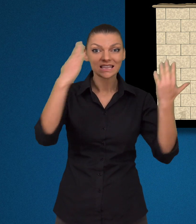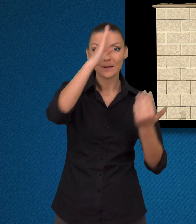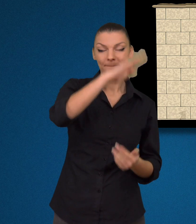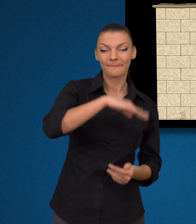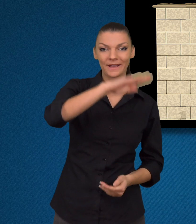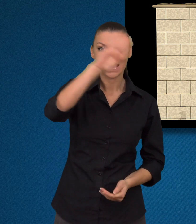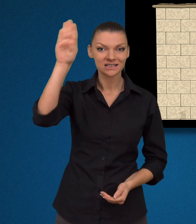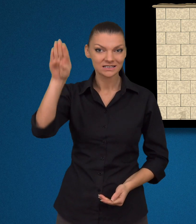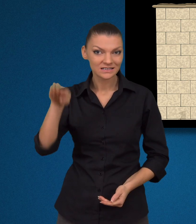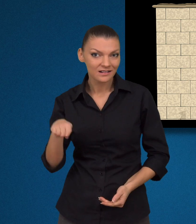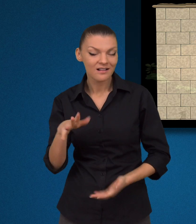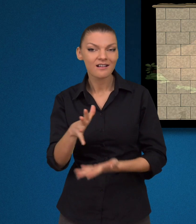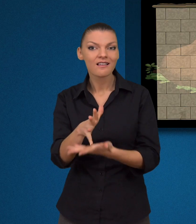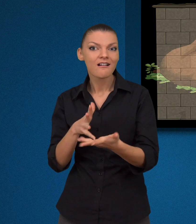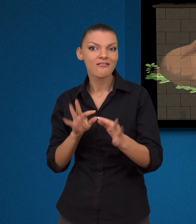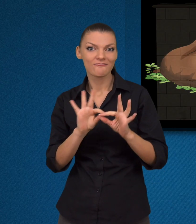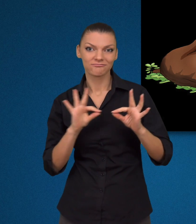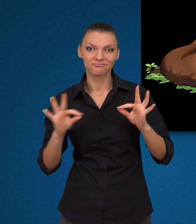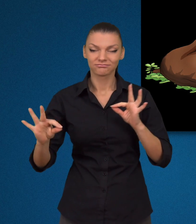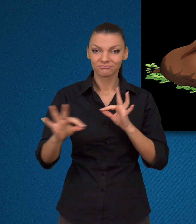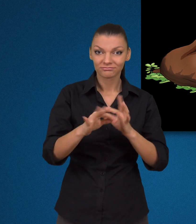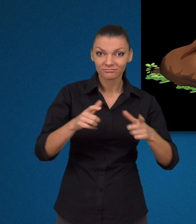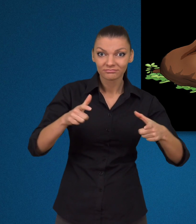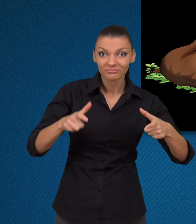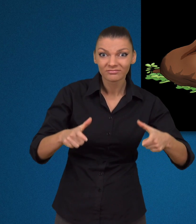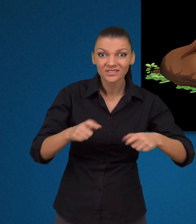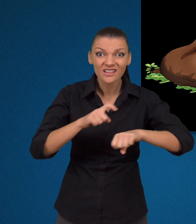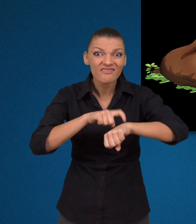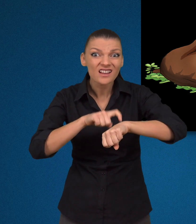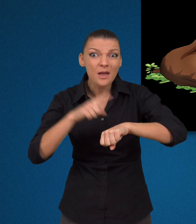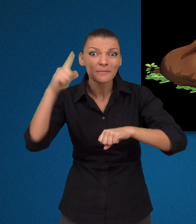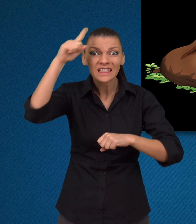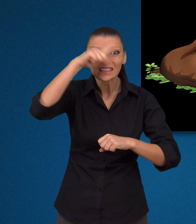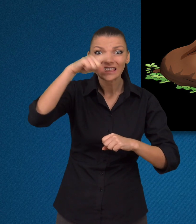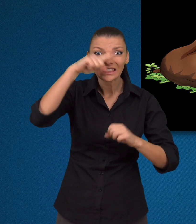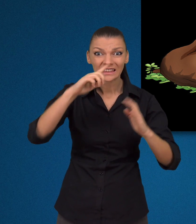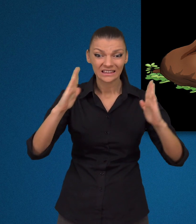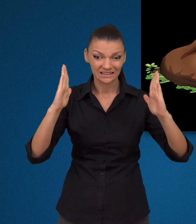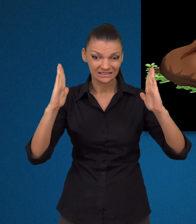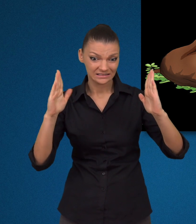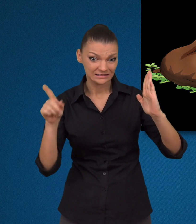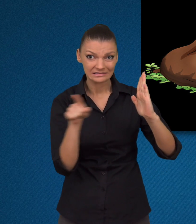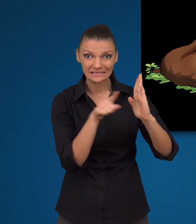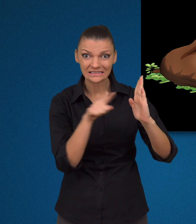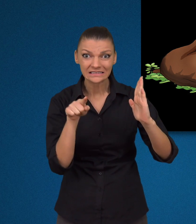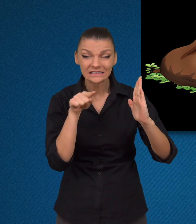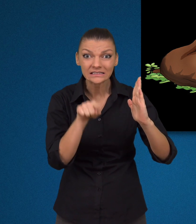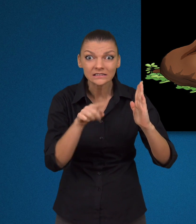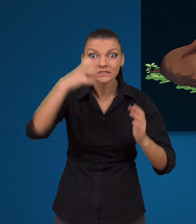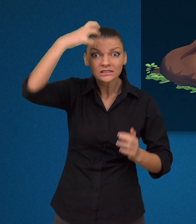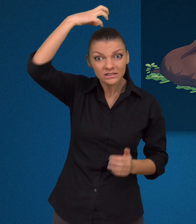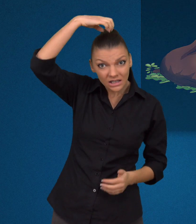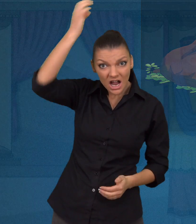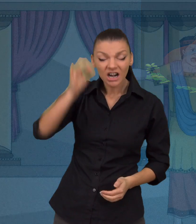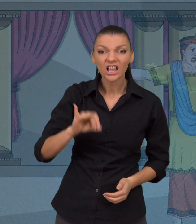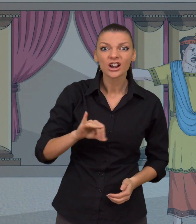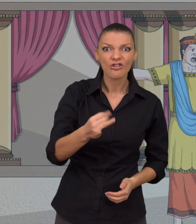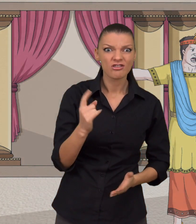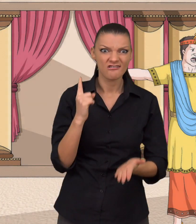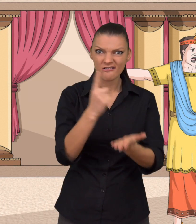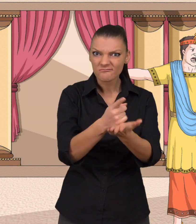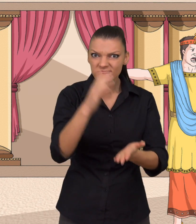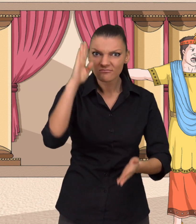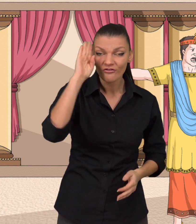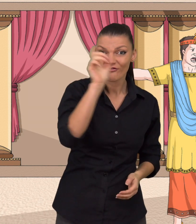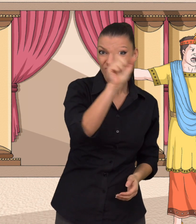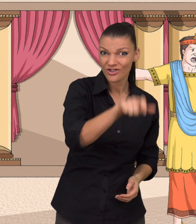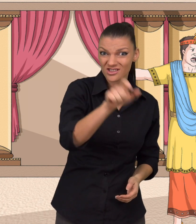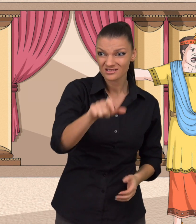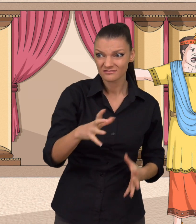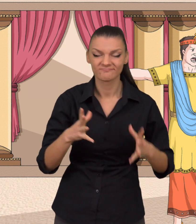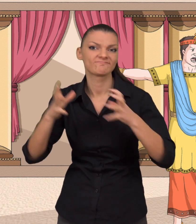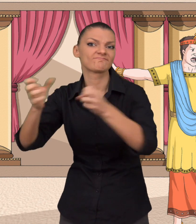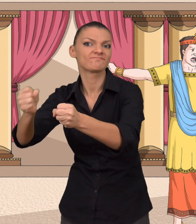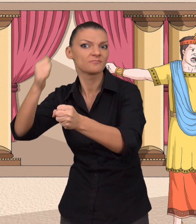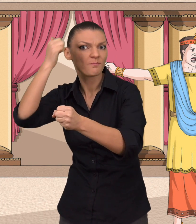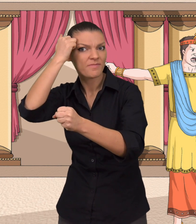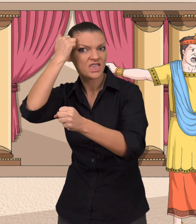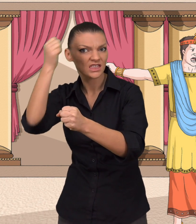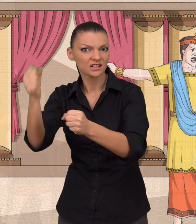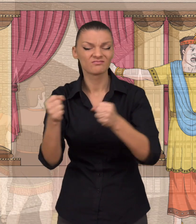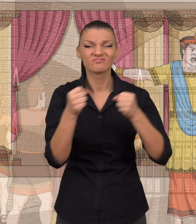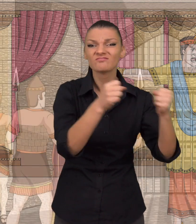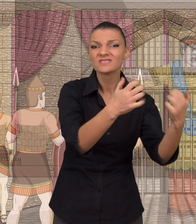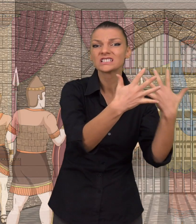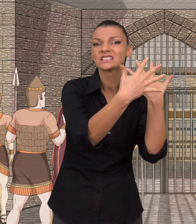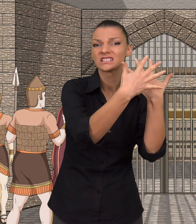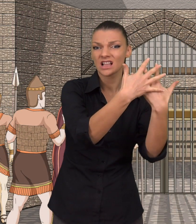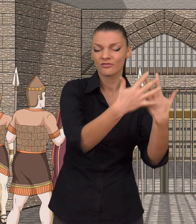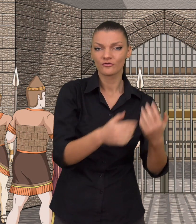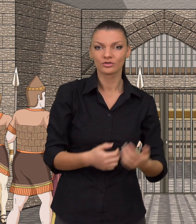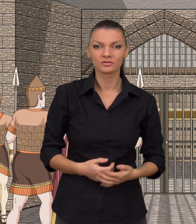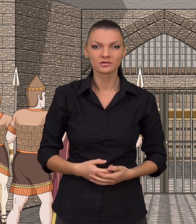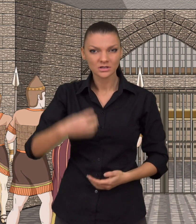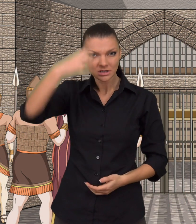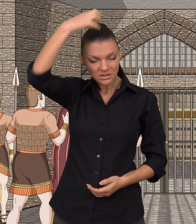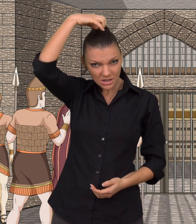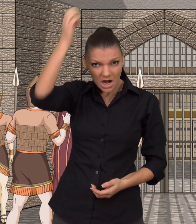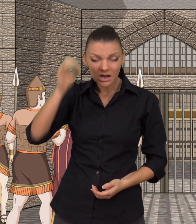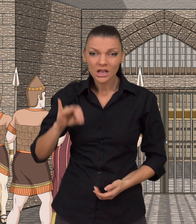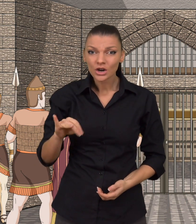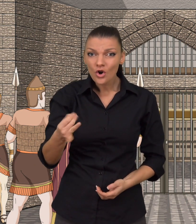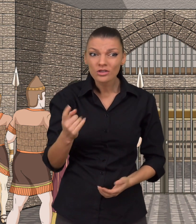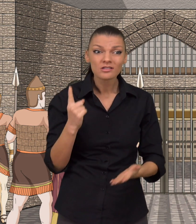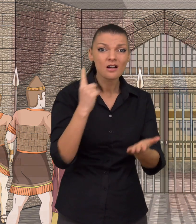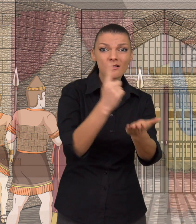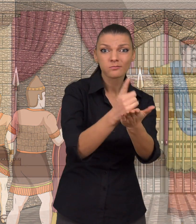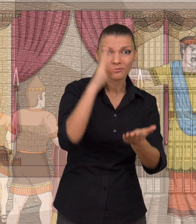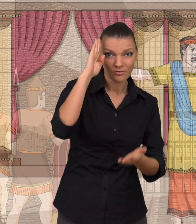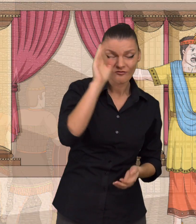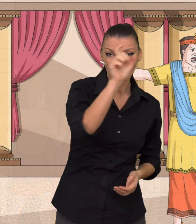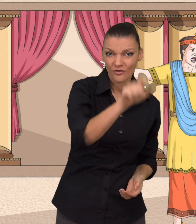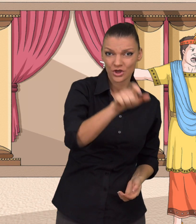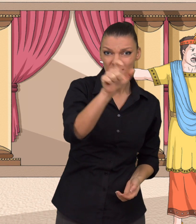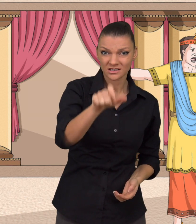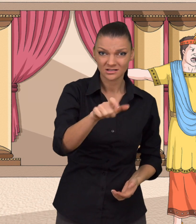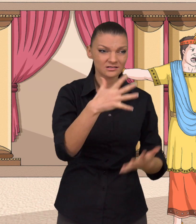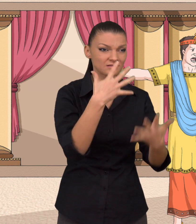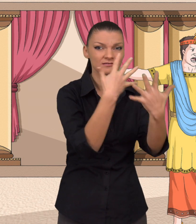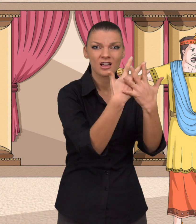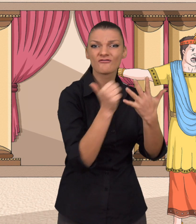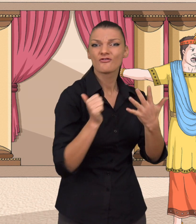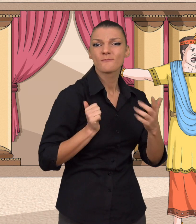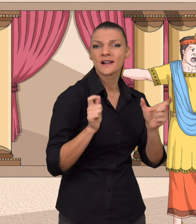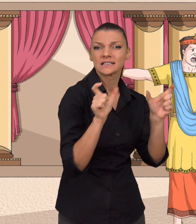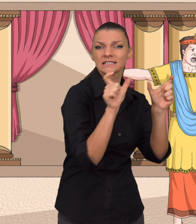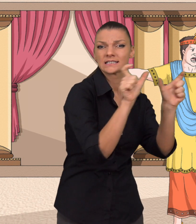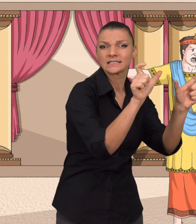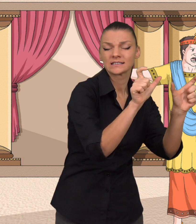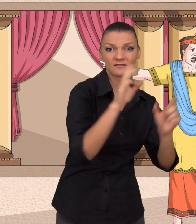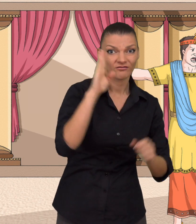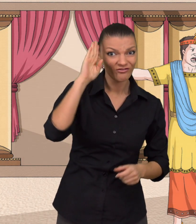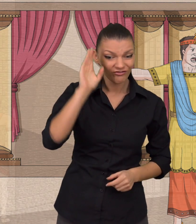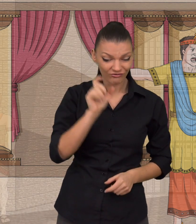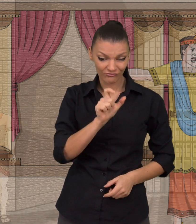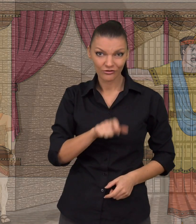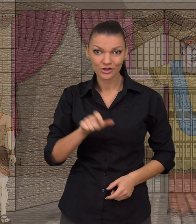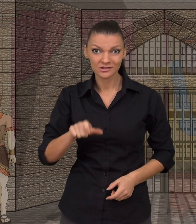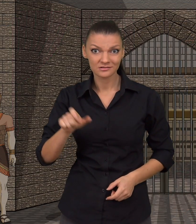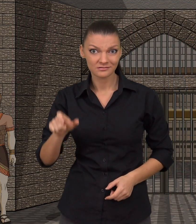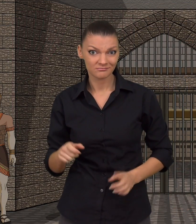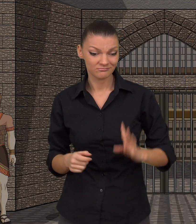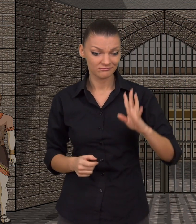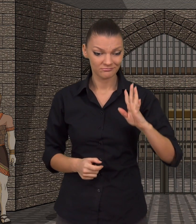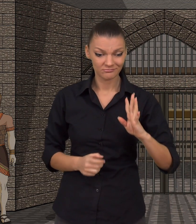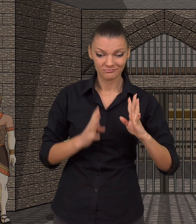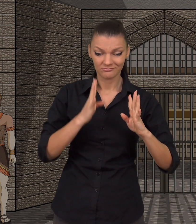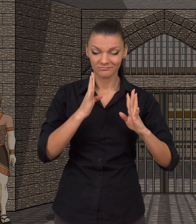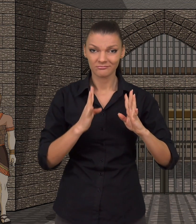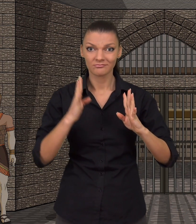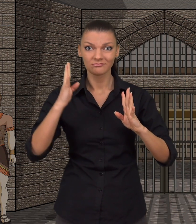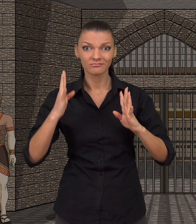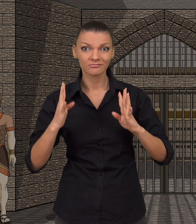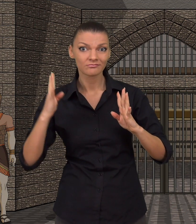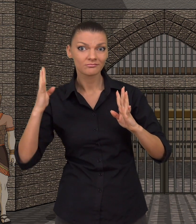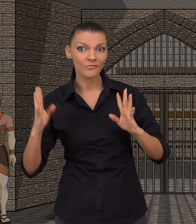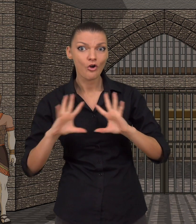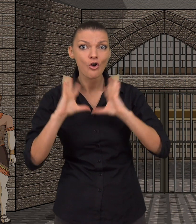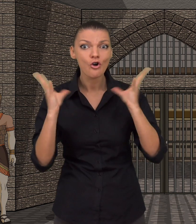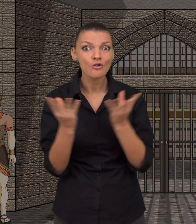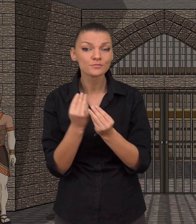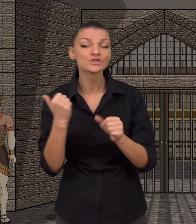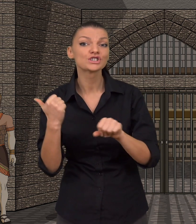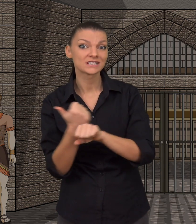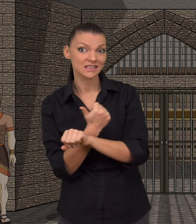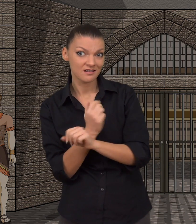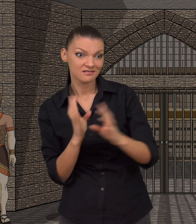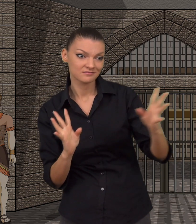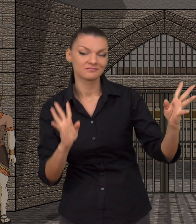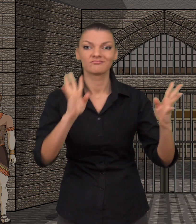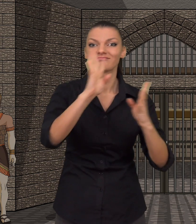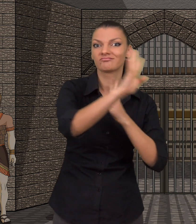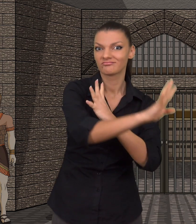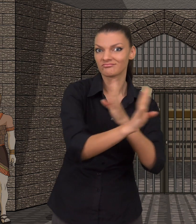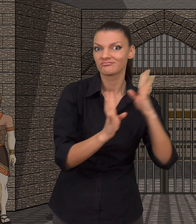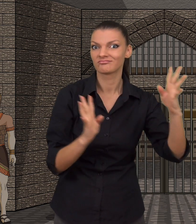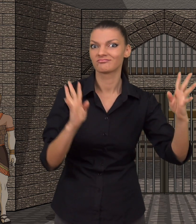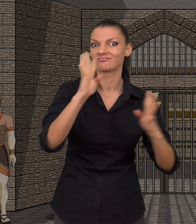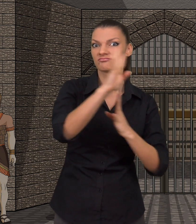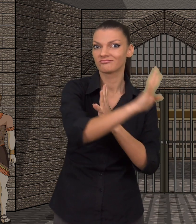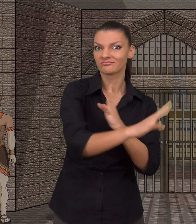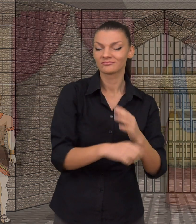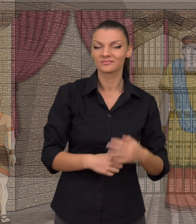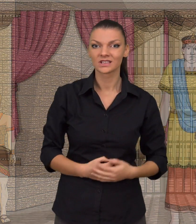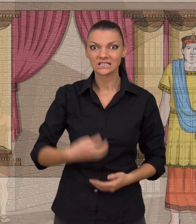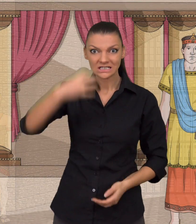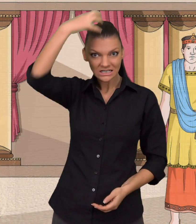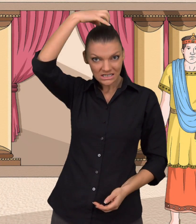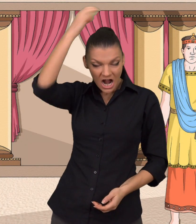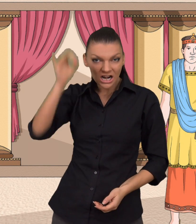He arrested him and put him in prison, handing him over to be guarded by four squads of four soldiers each.